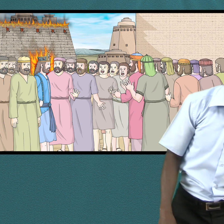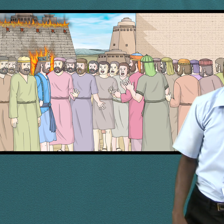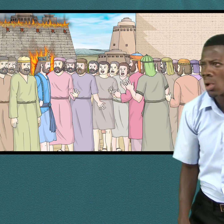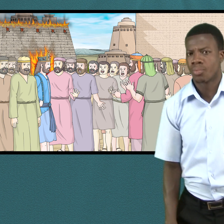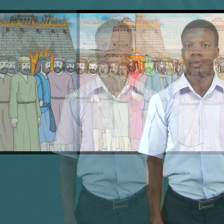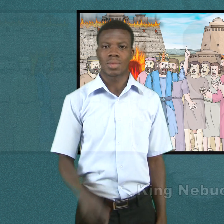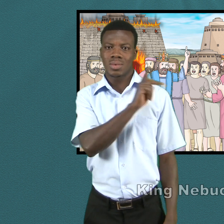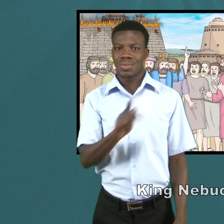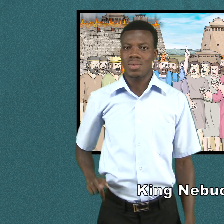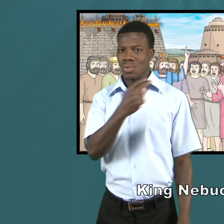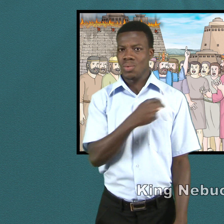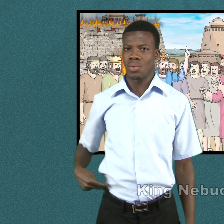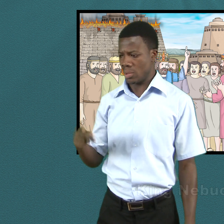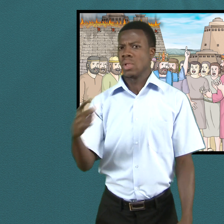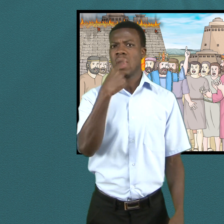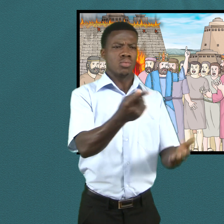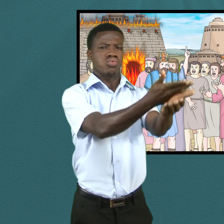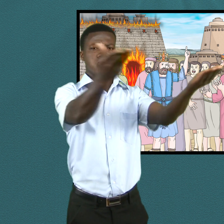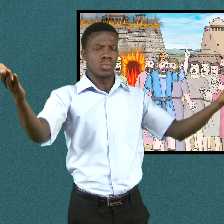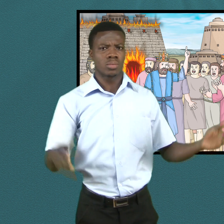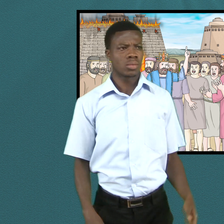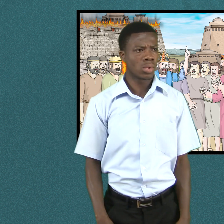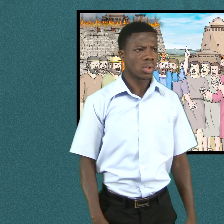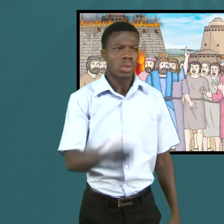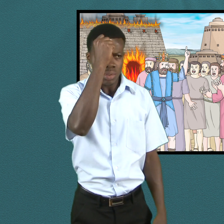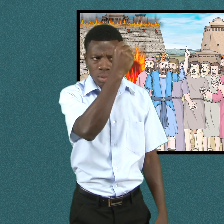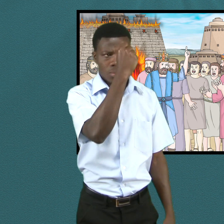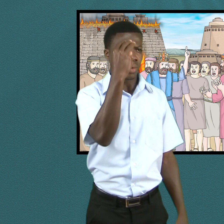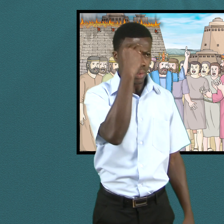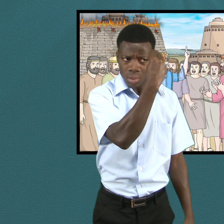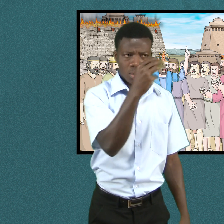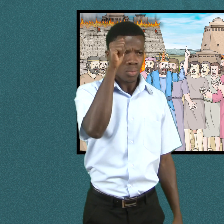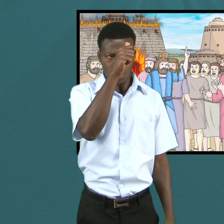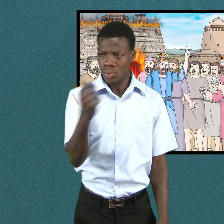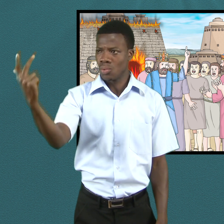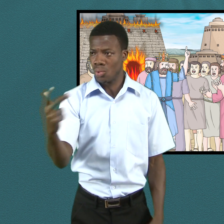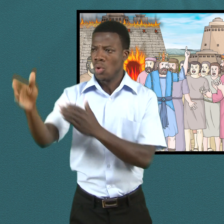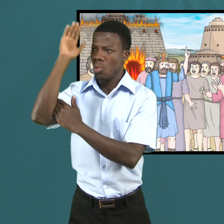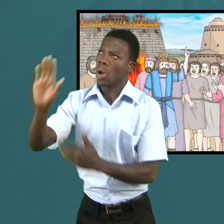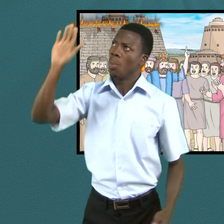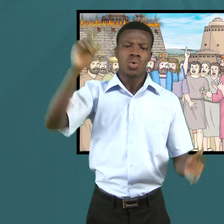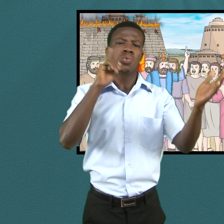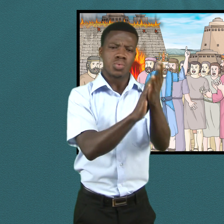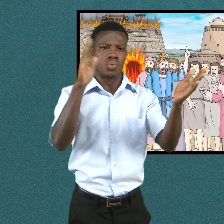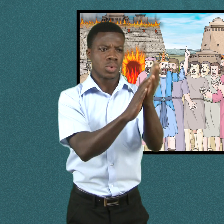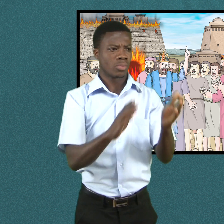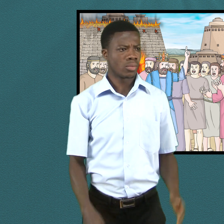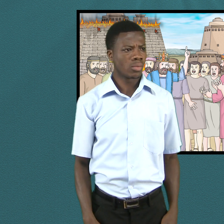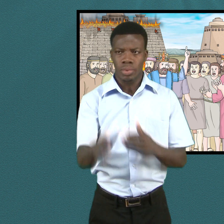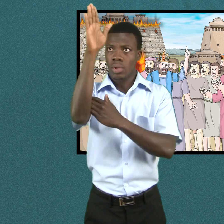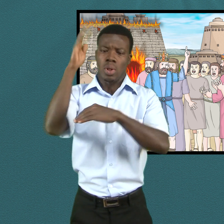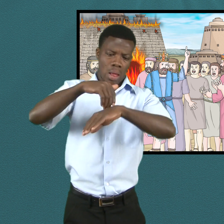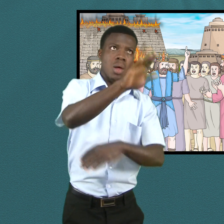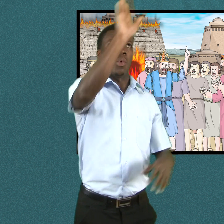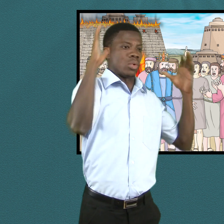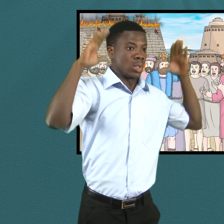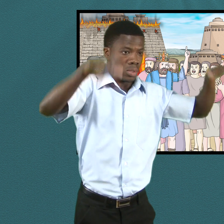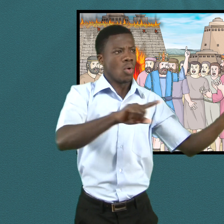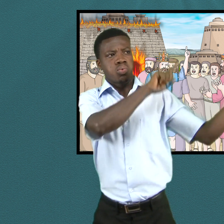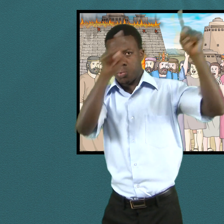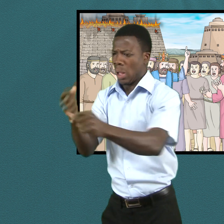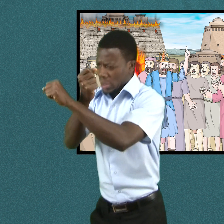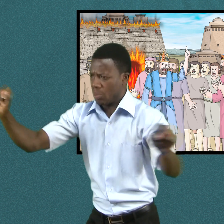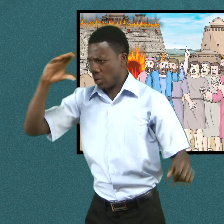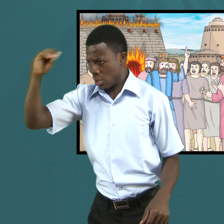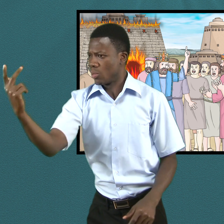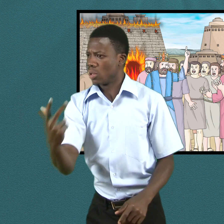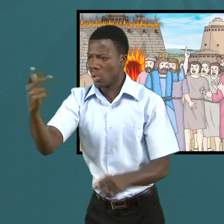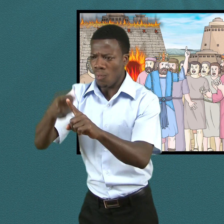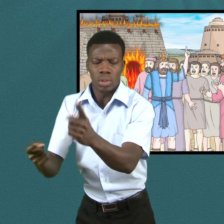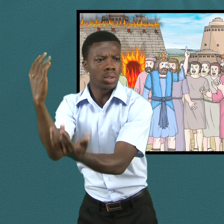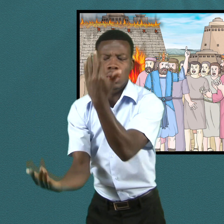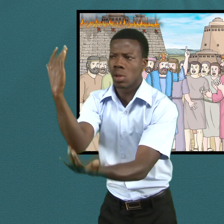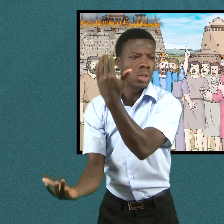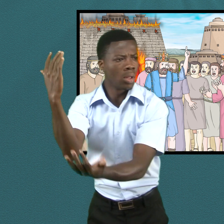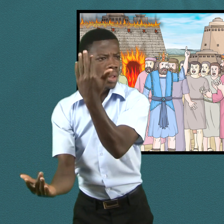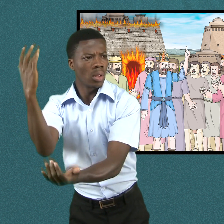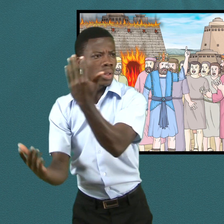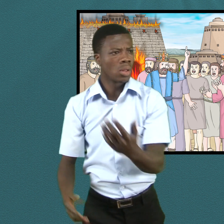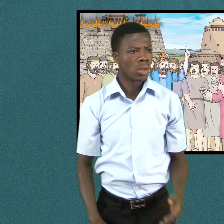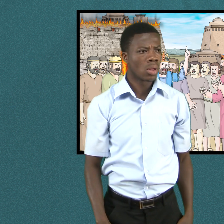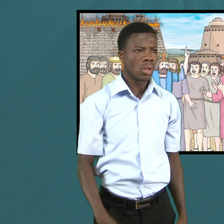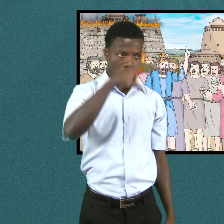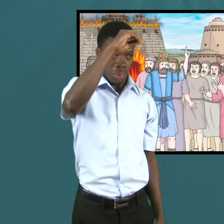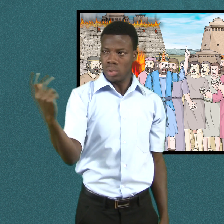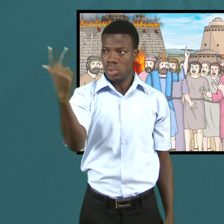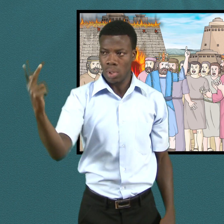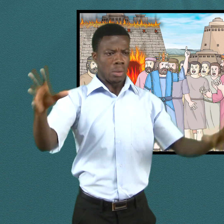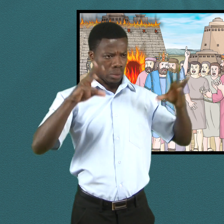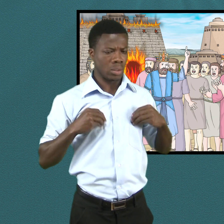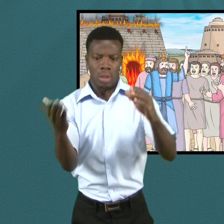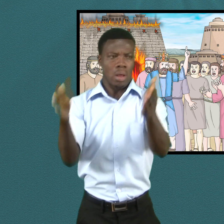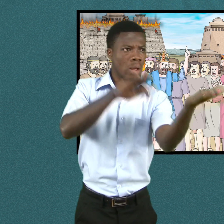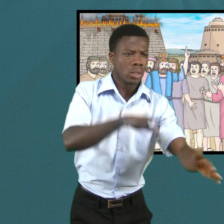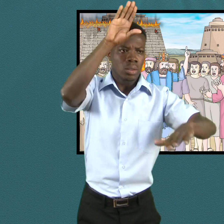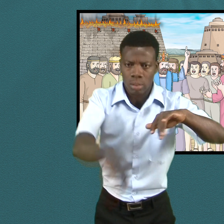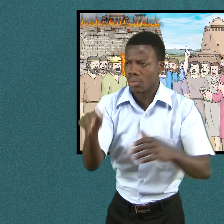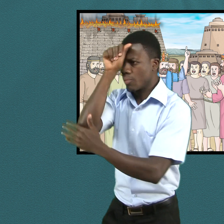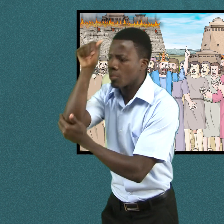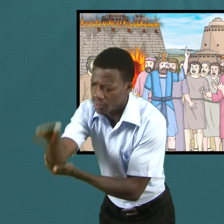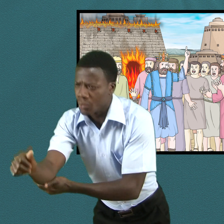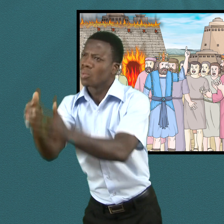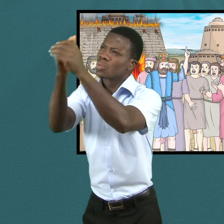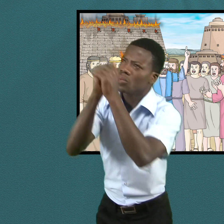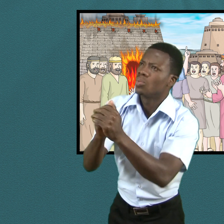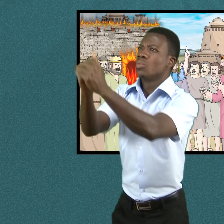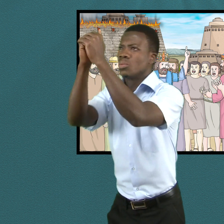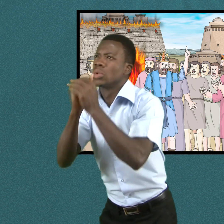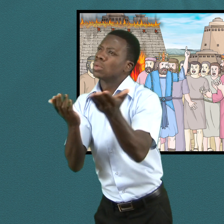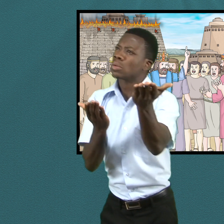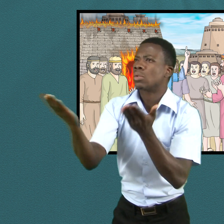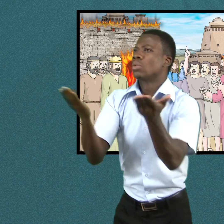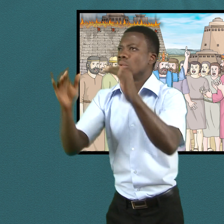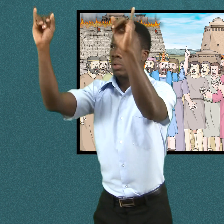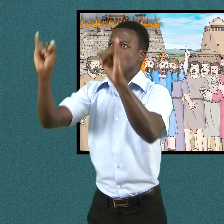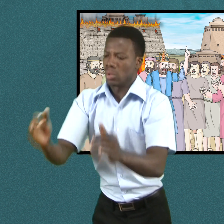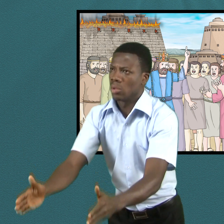Nebuchadnezzar declared, “Blessed be the God of Shadrach, Meshach, and Abednego, who has sent His angel and delivered His servants who trusted in Him.